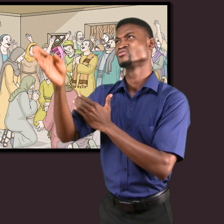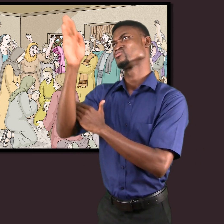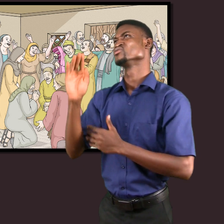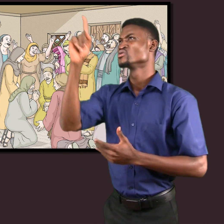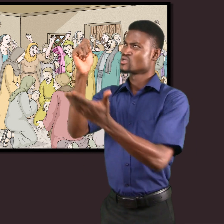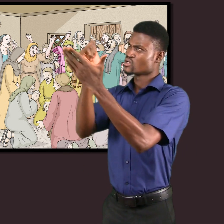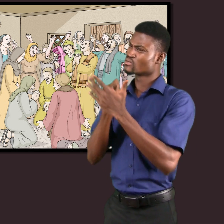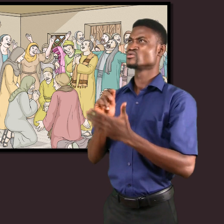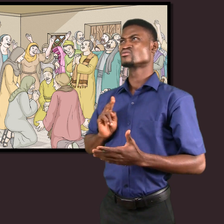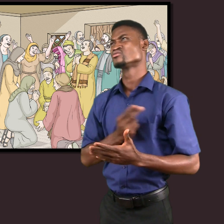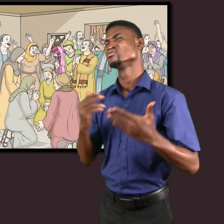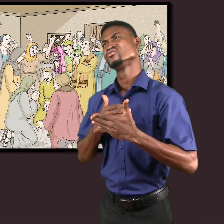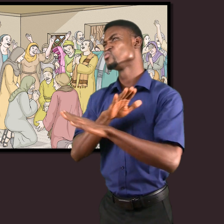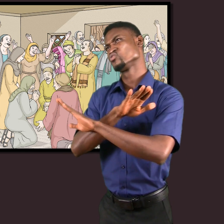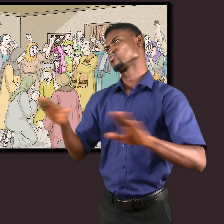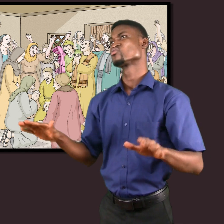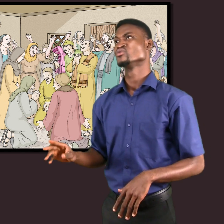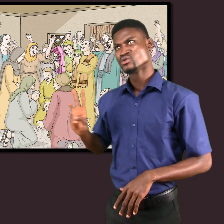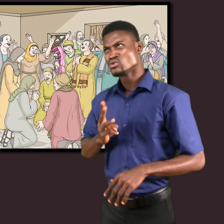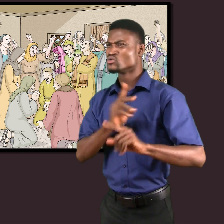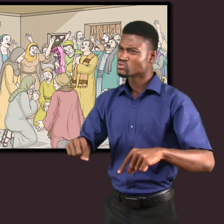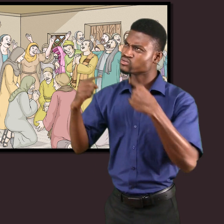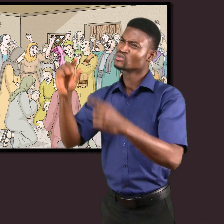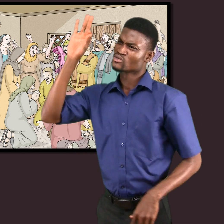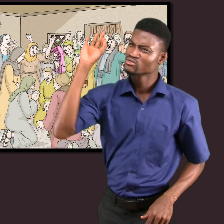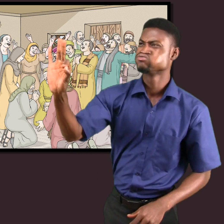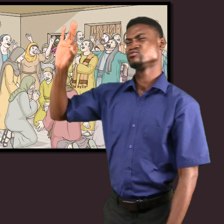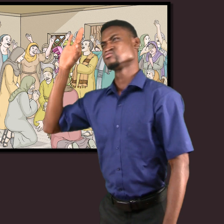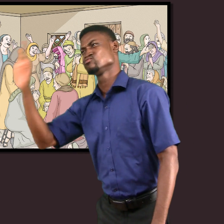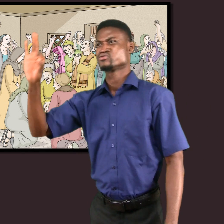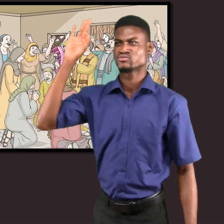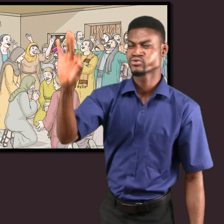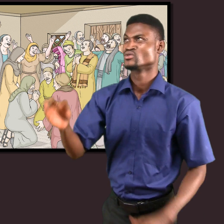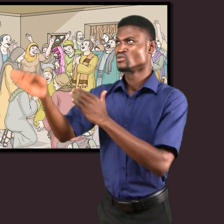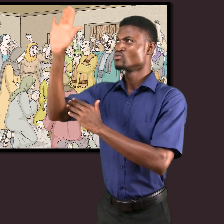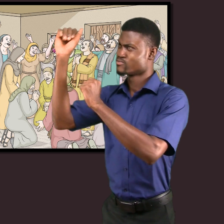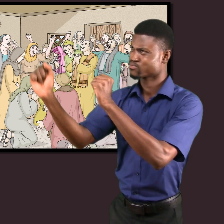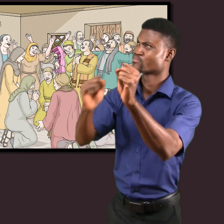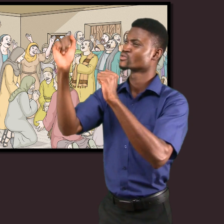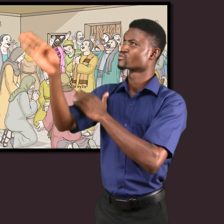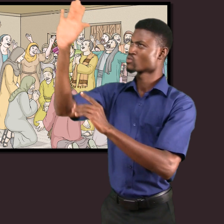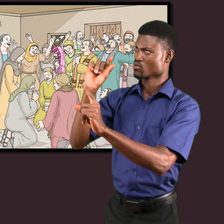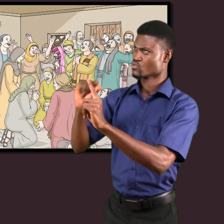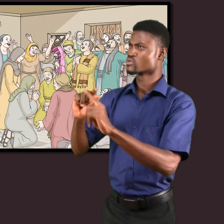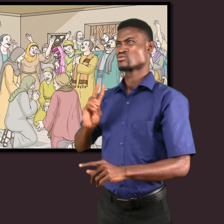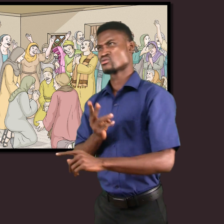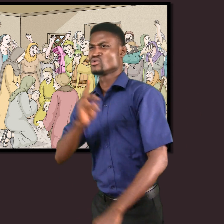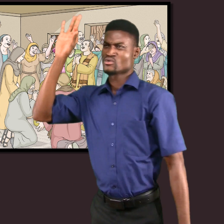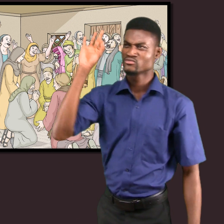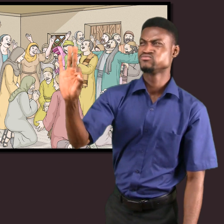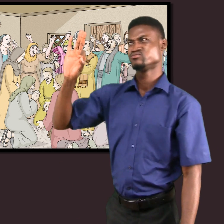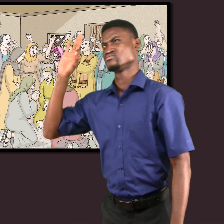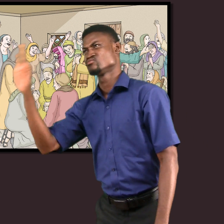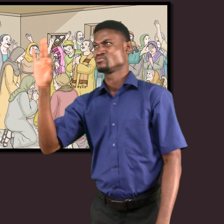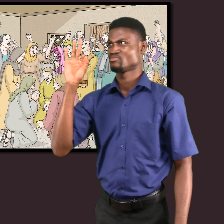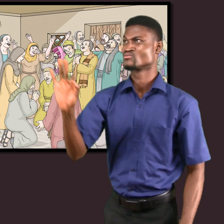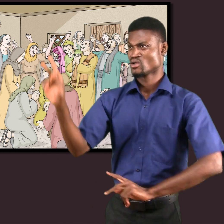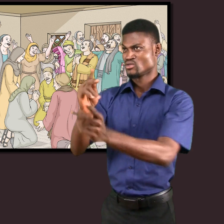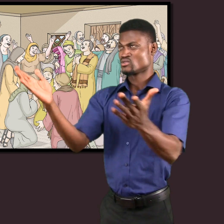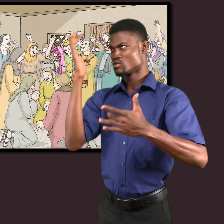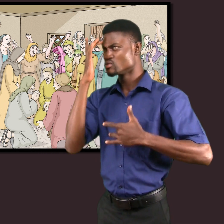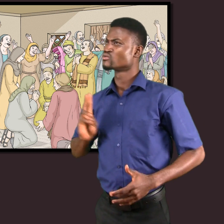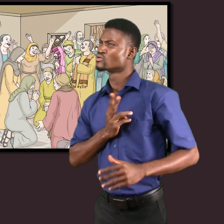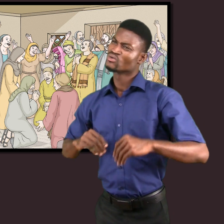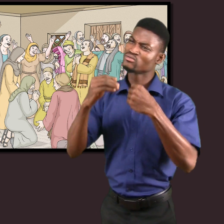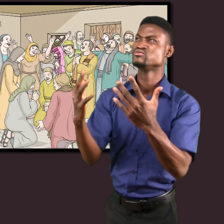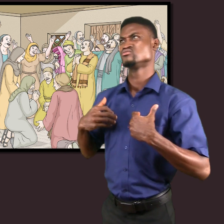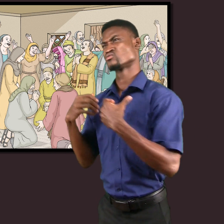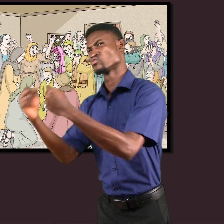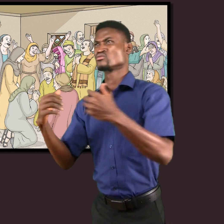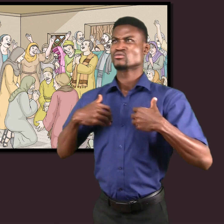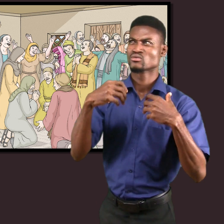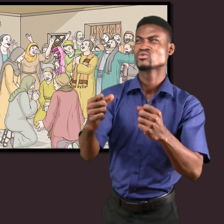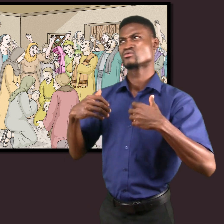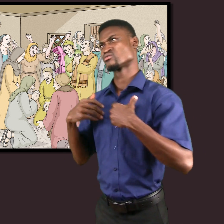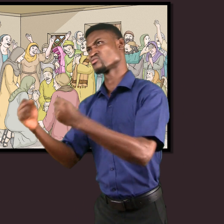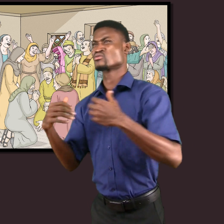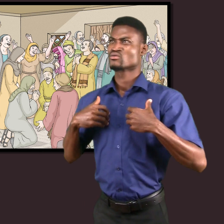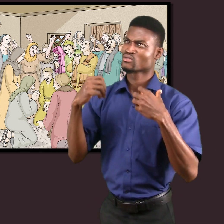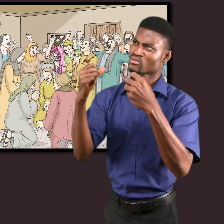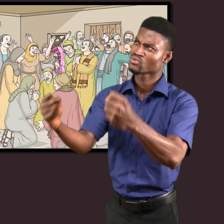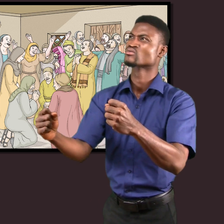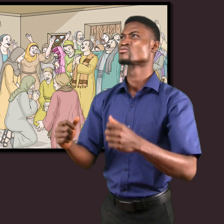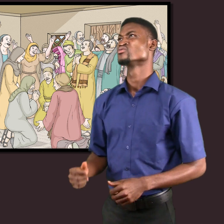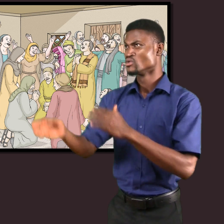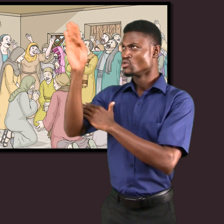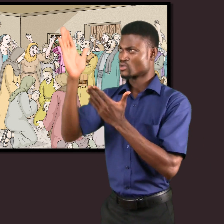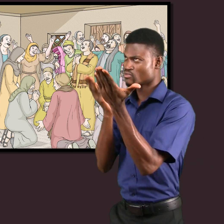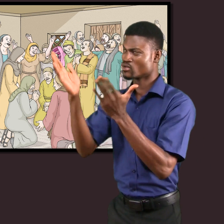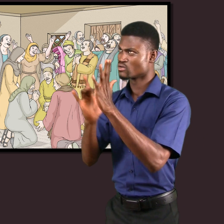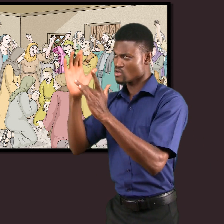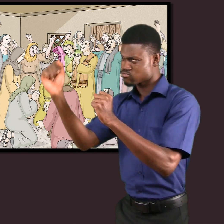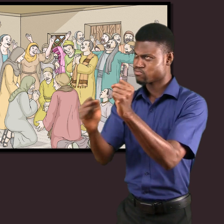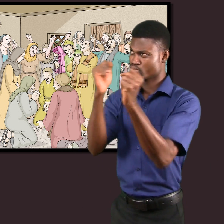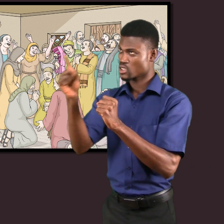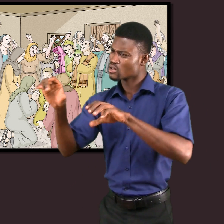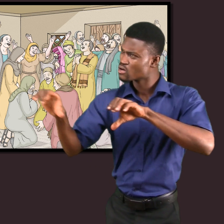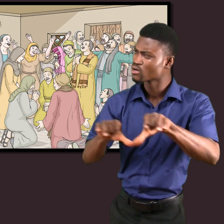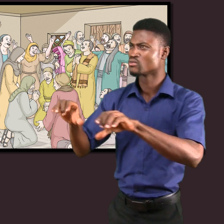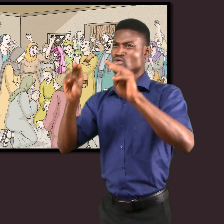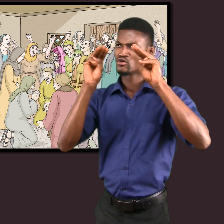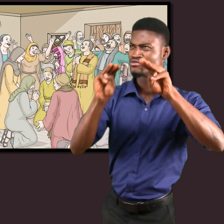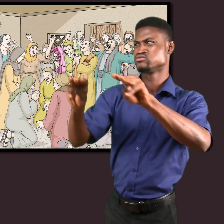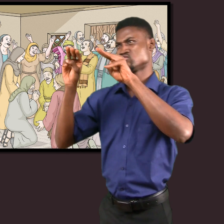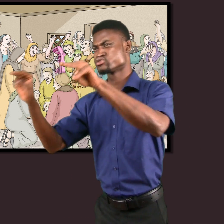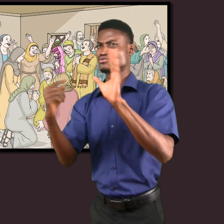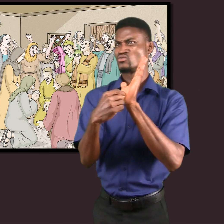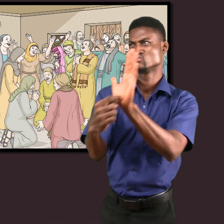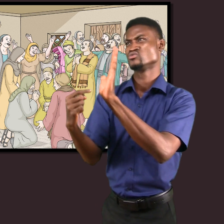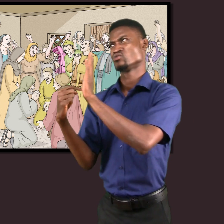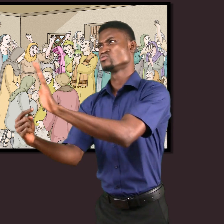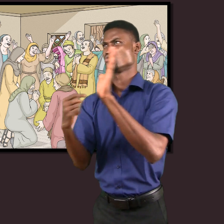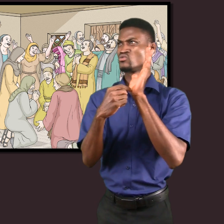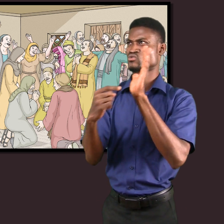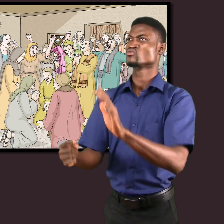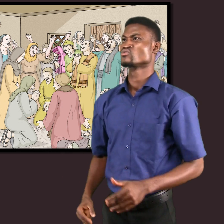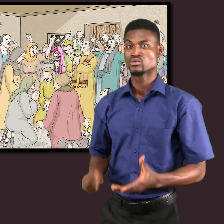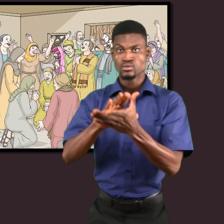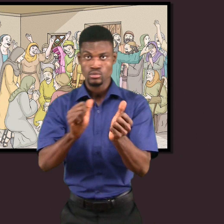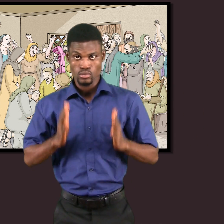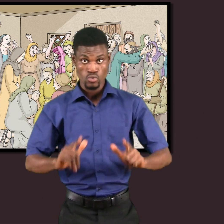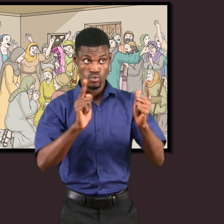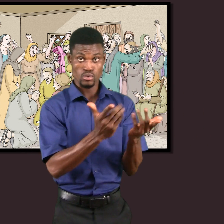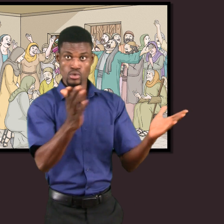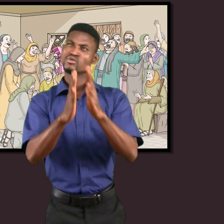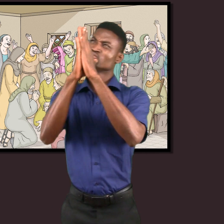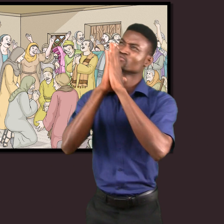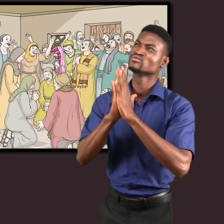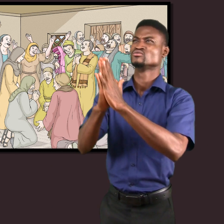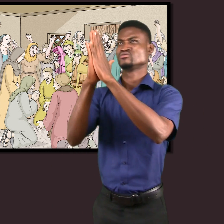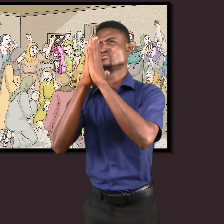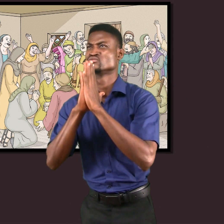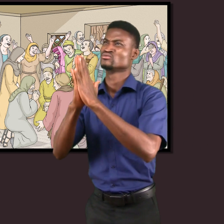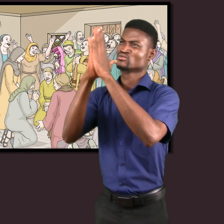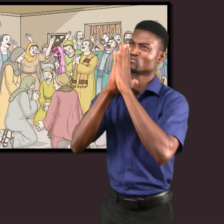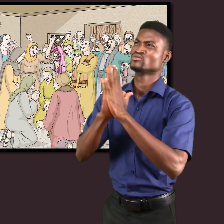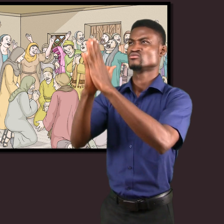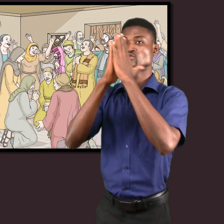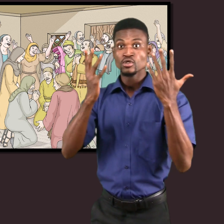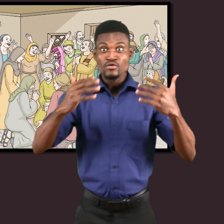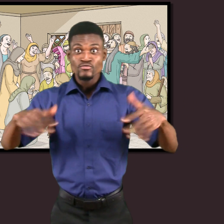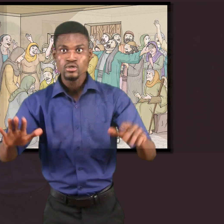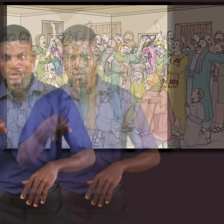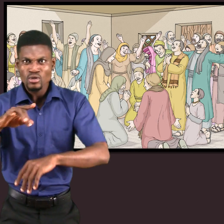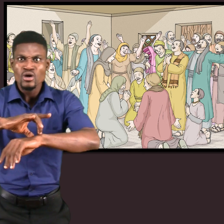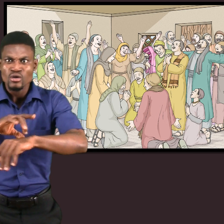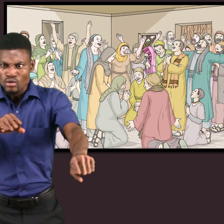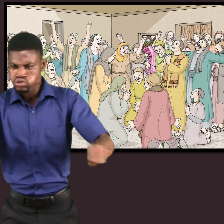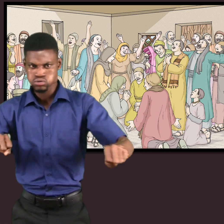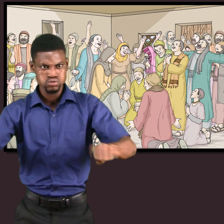And now, Lord, consider their threats, and enable Your servants to speak Your word with complete boldness, as You stretch out Your hand to heal and perform signs and wonders through the name of Your holy servant Jesus.”